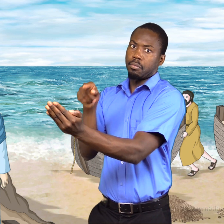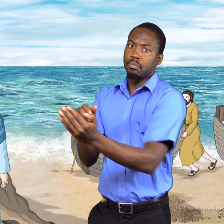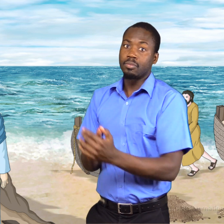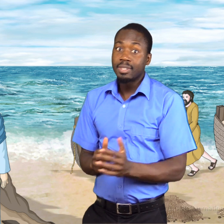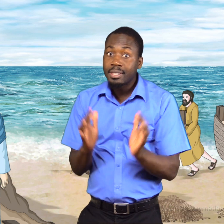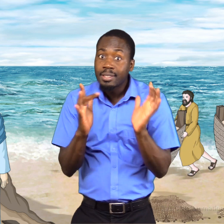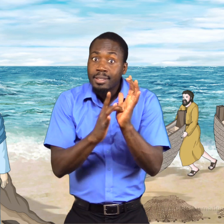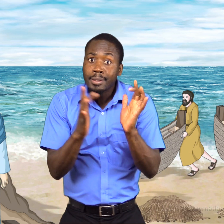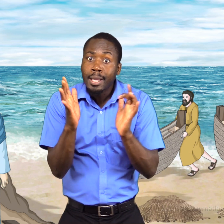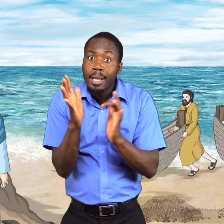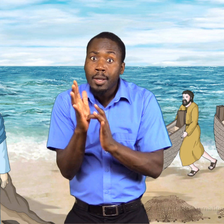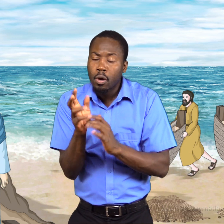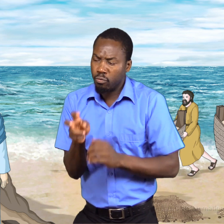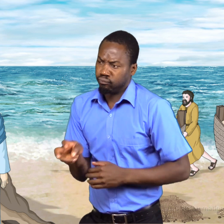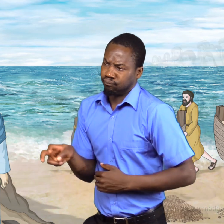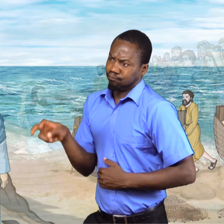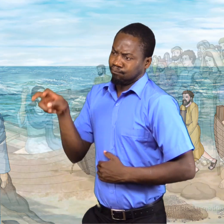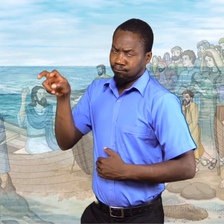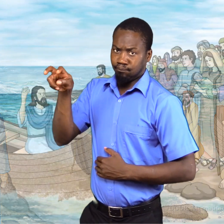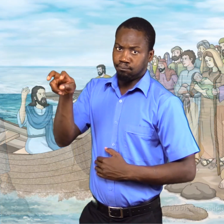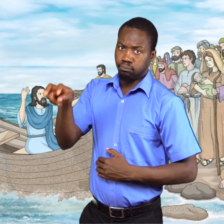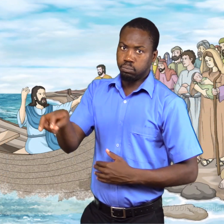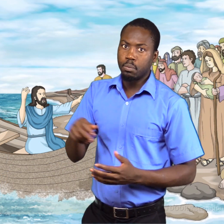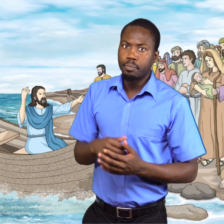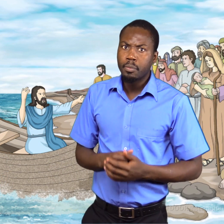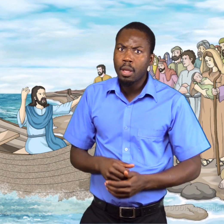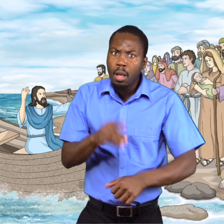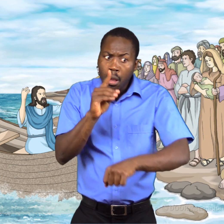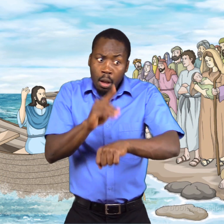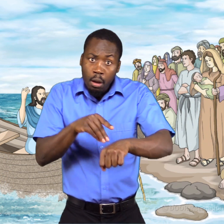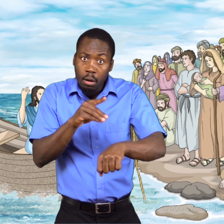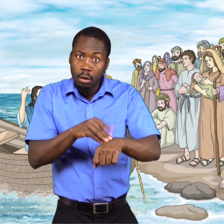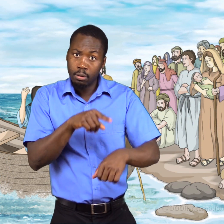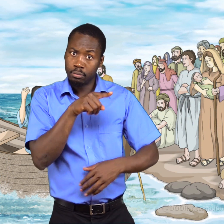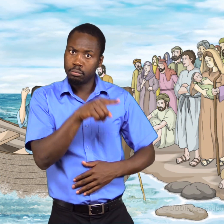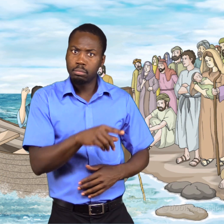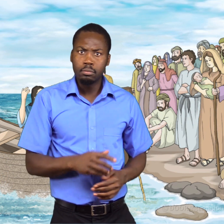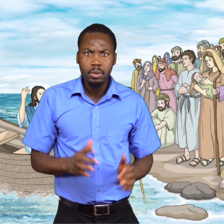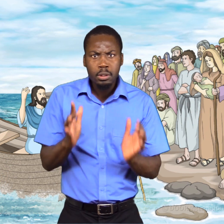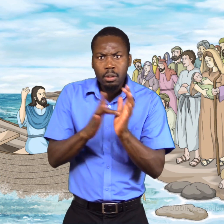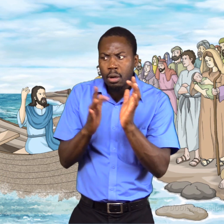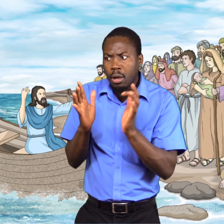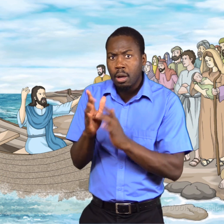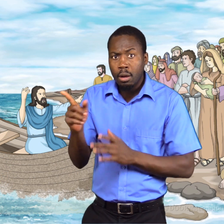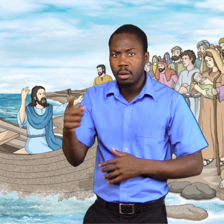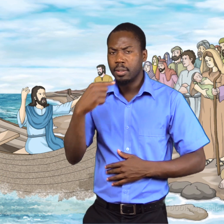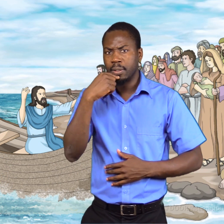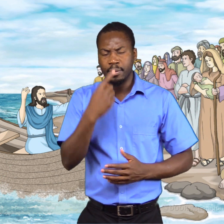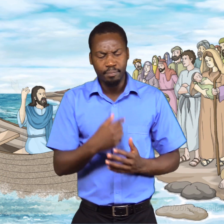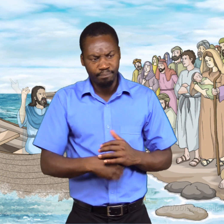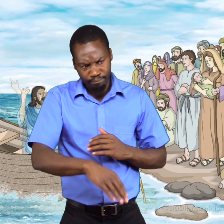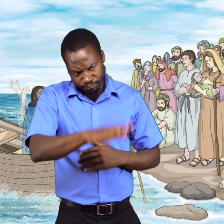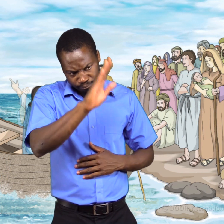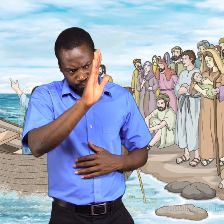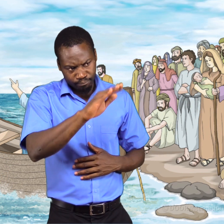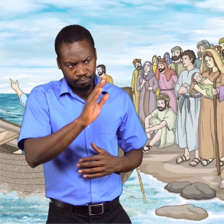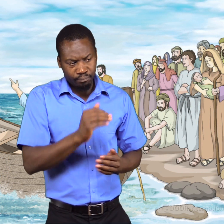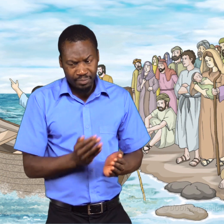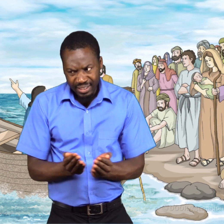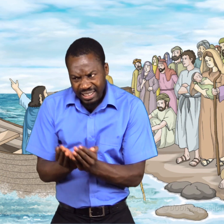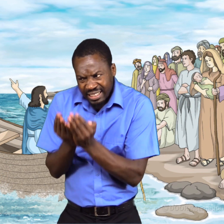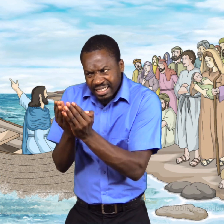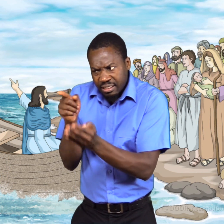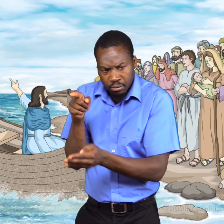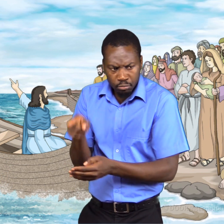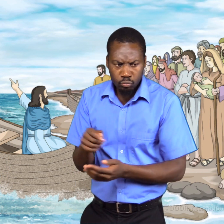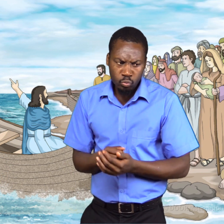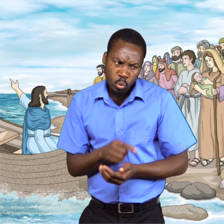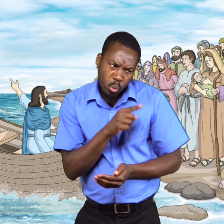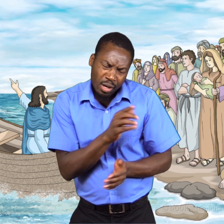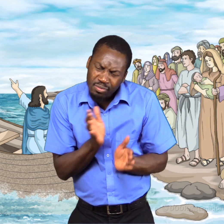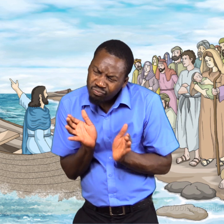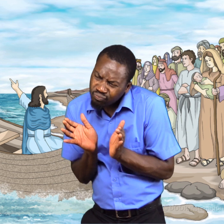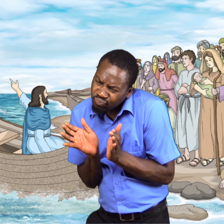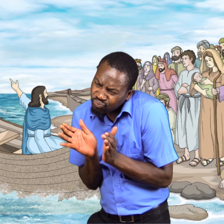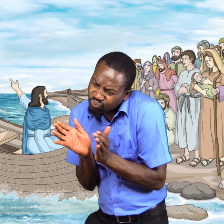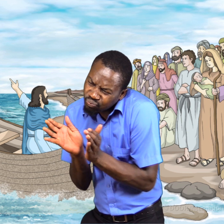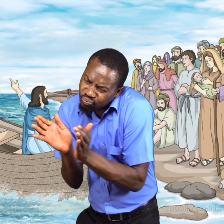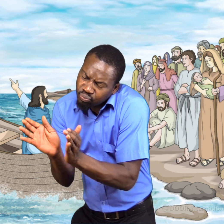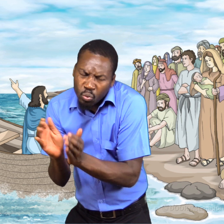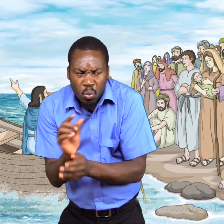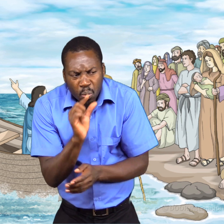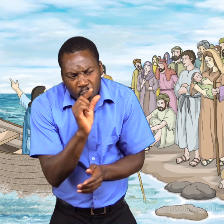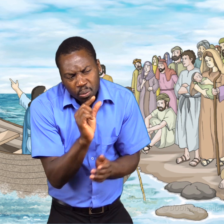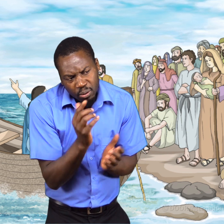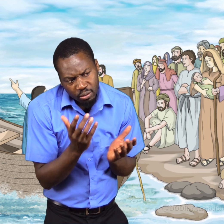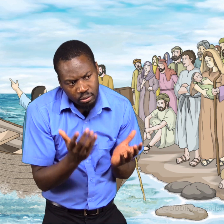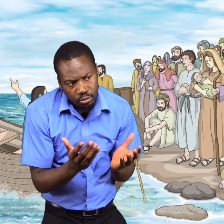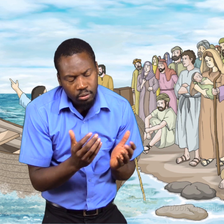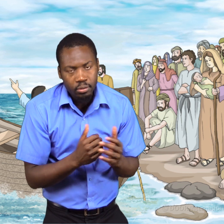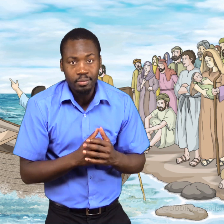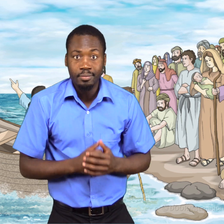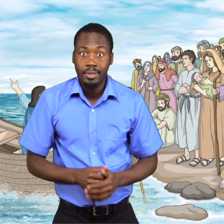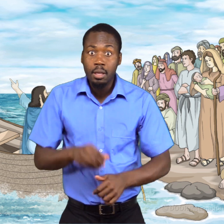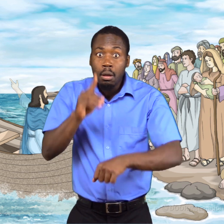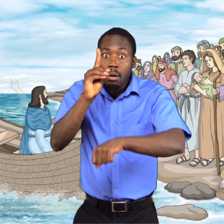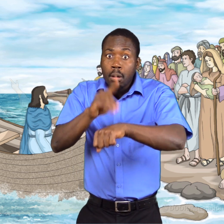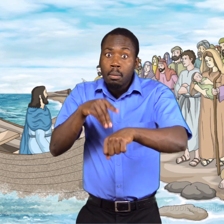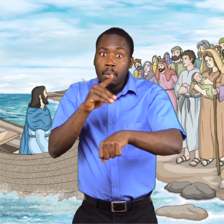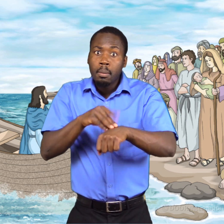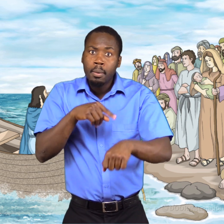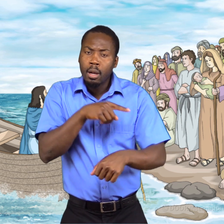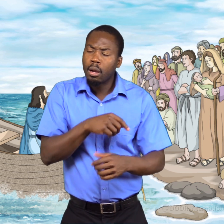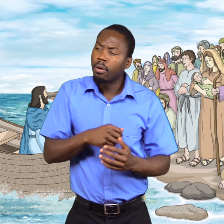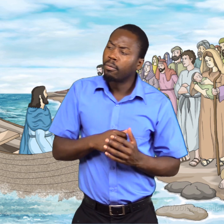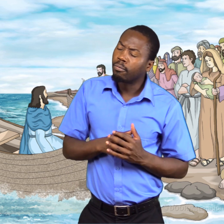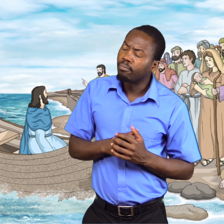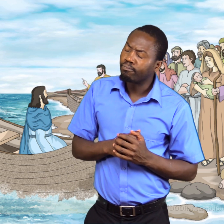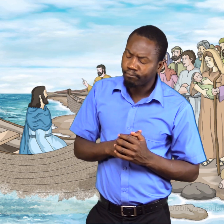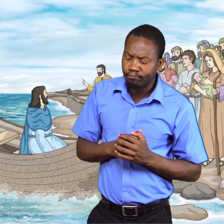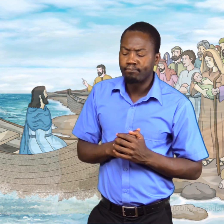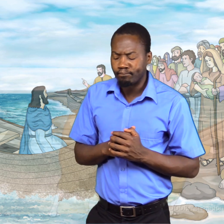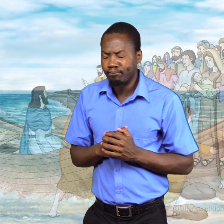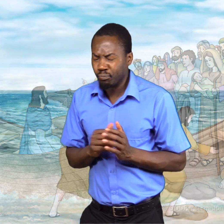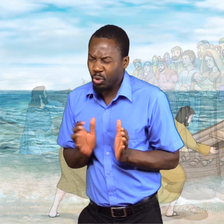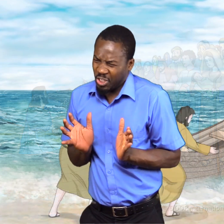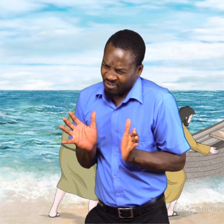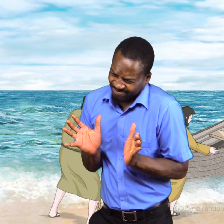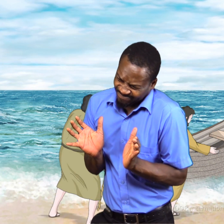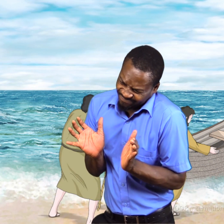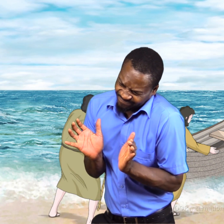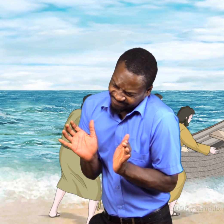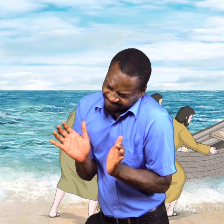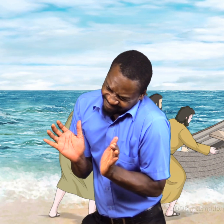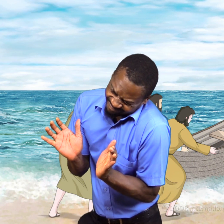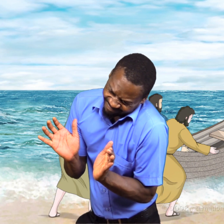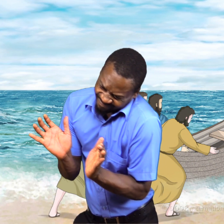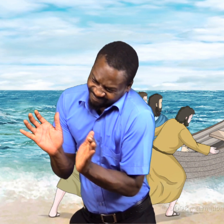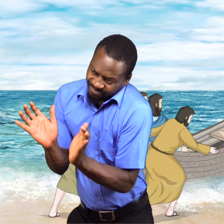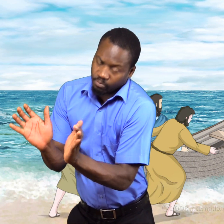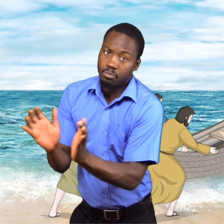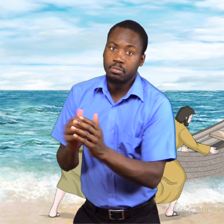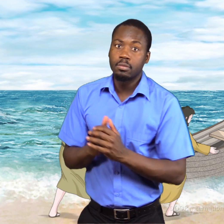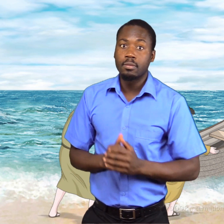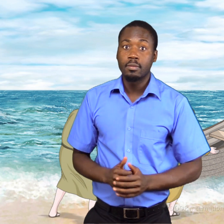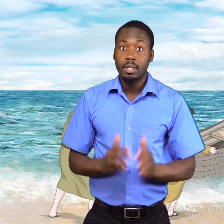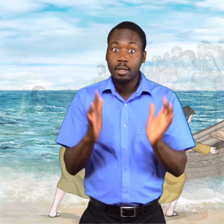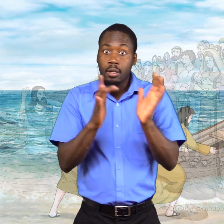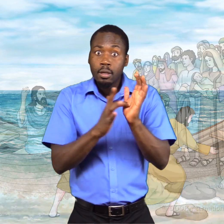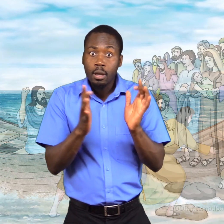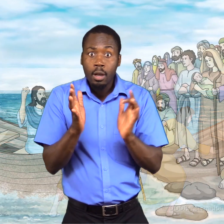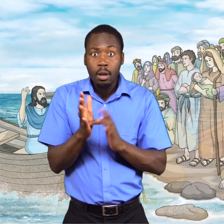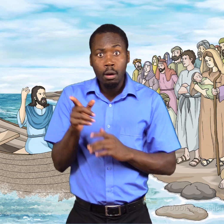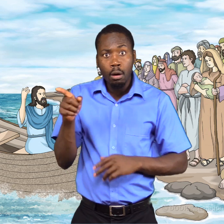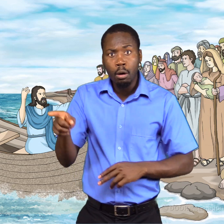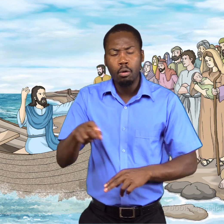And sitting down, He taught the people from the boat.